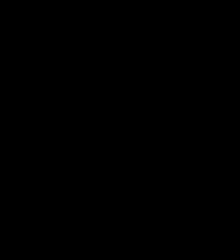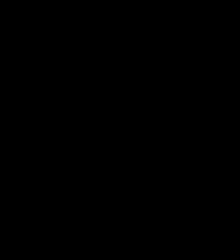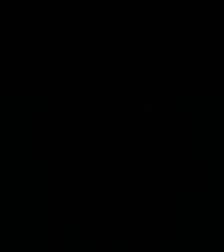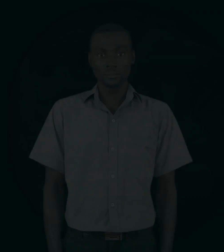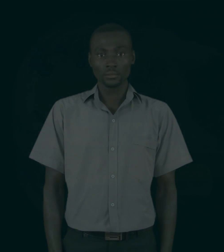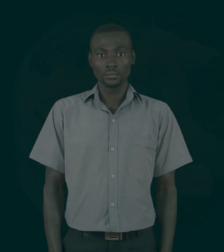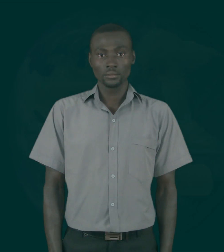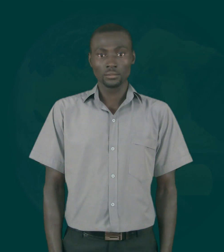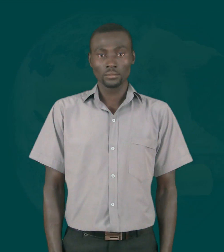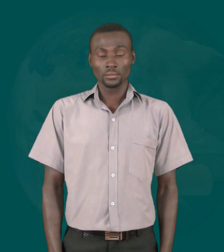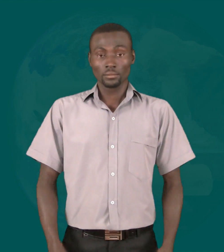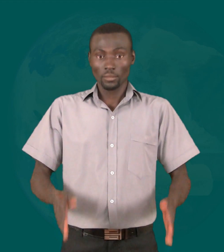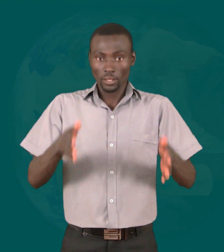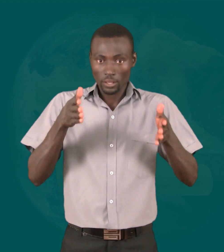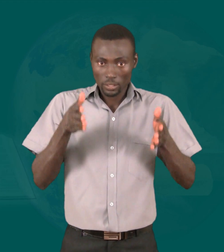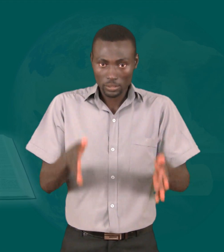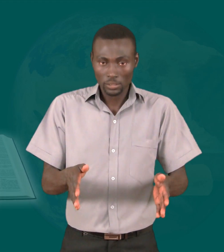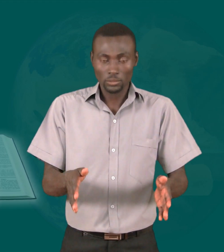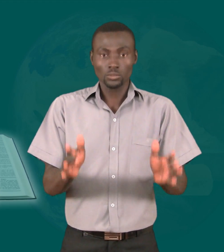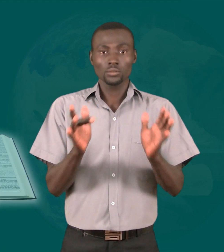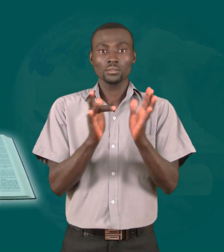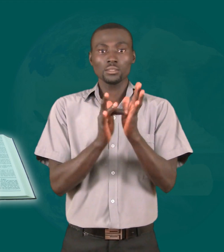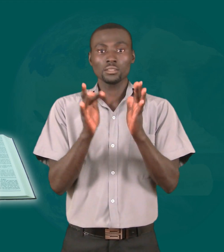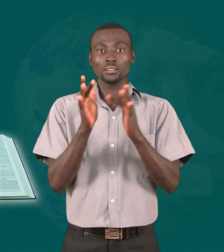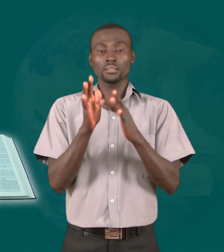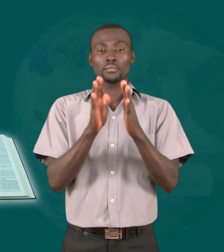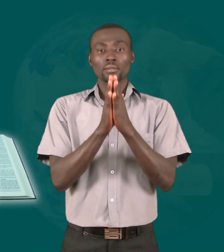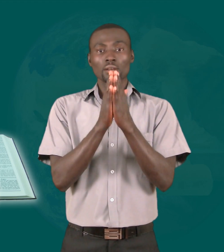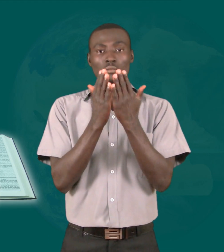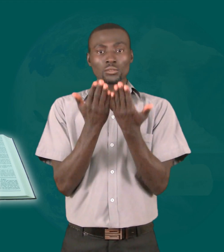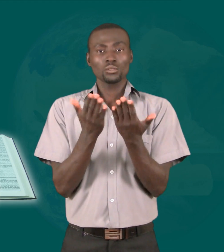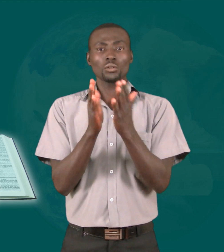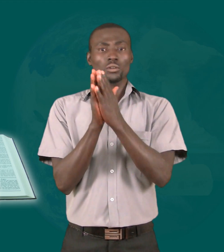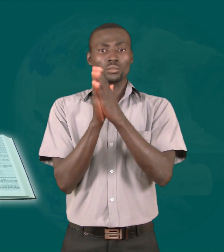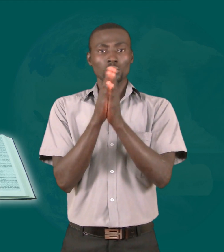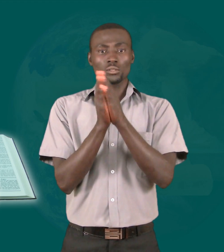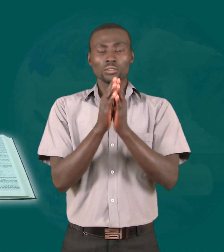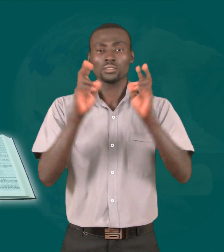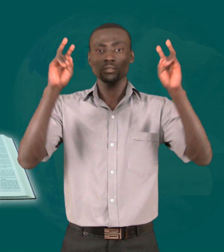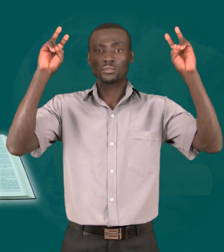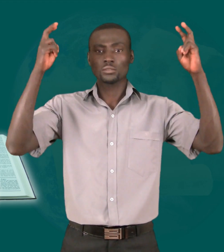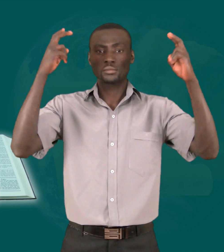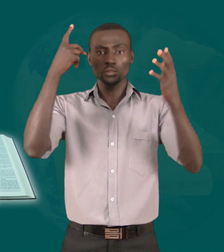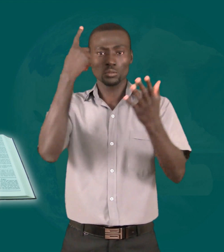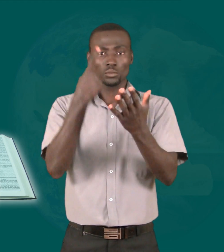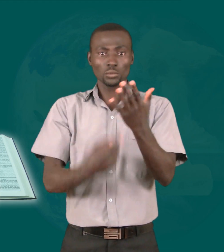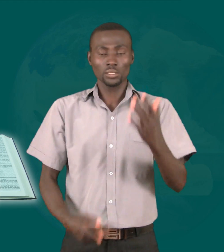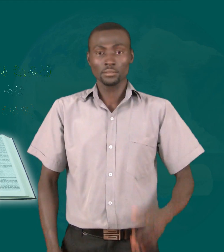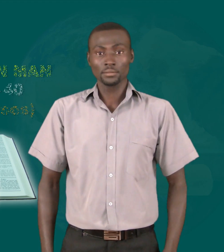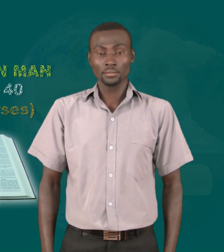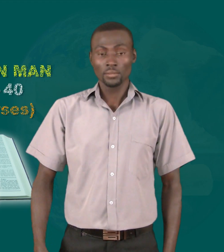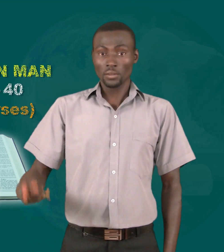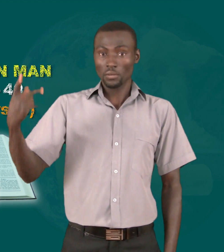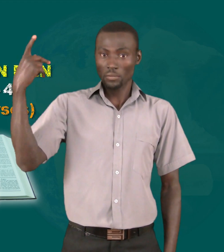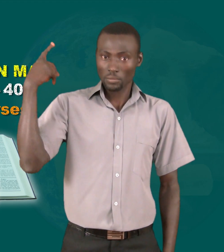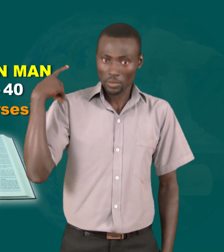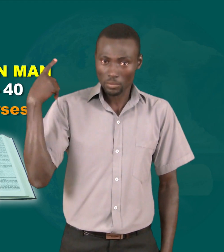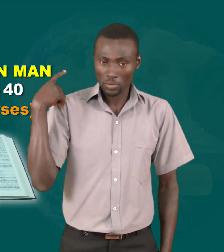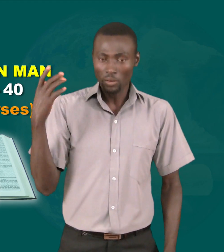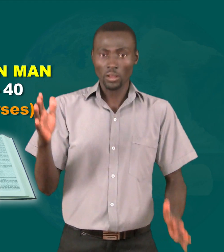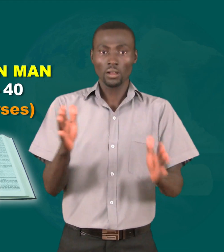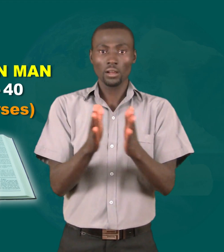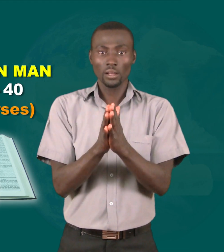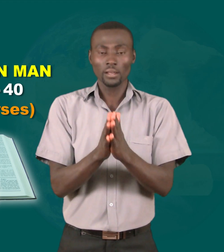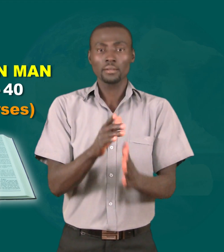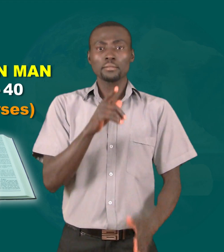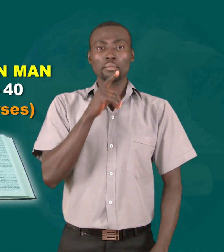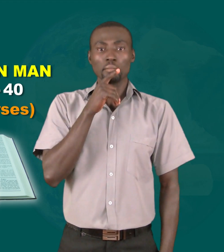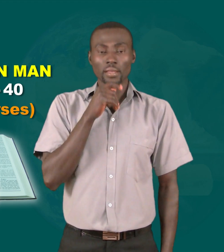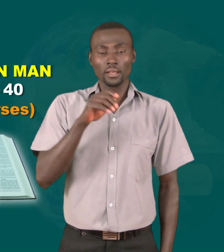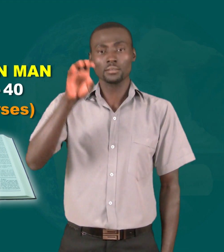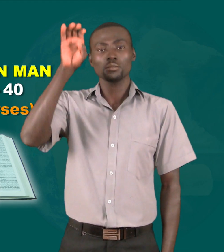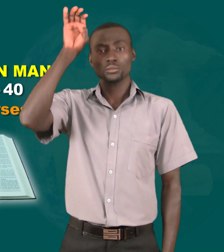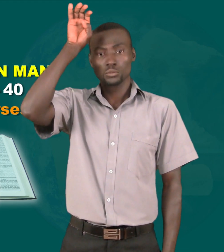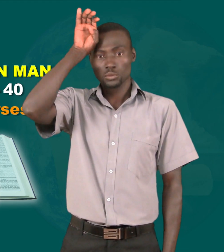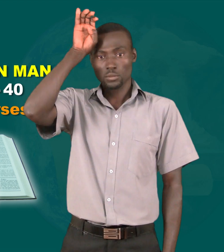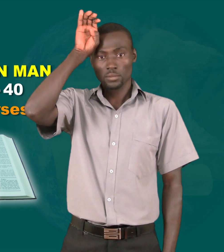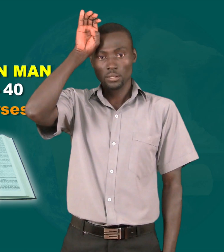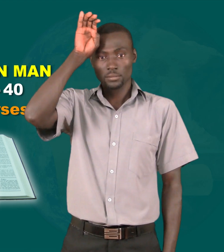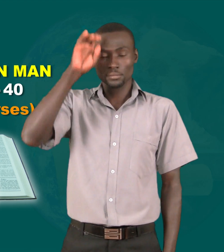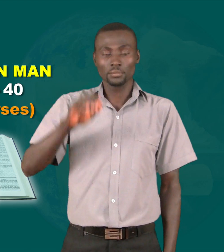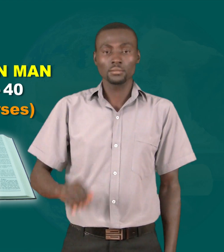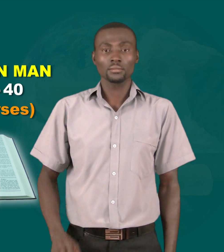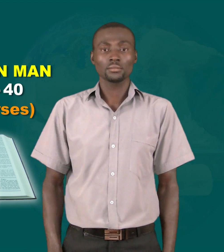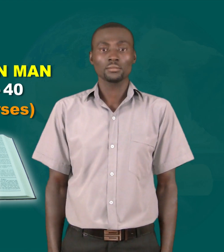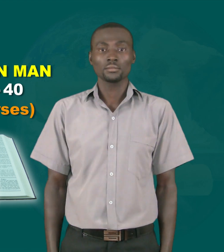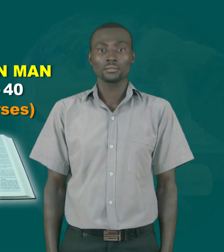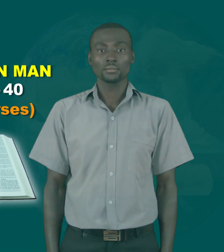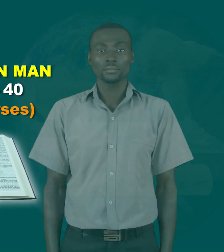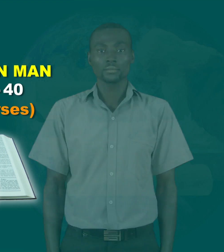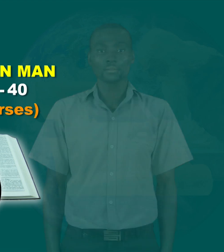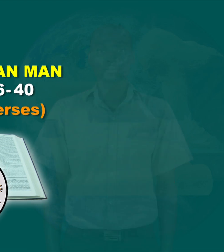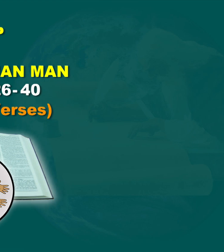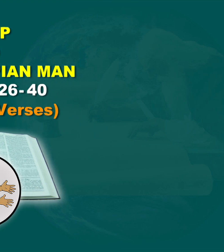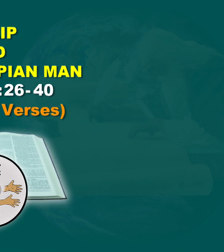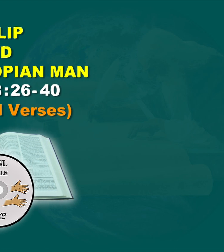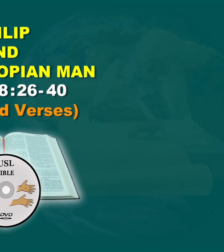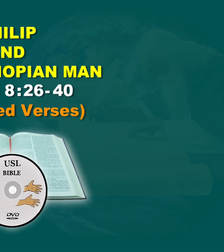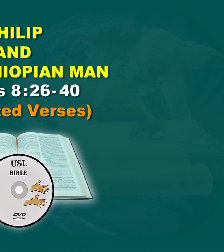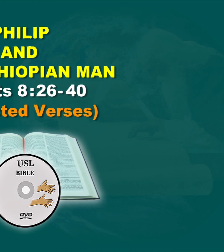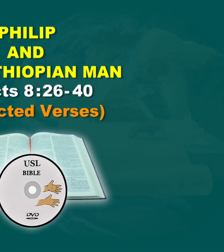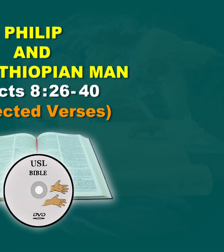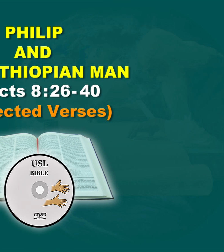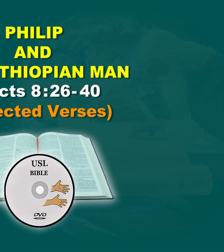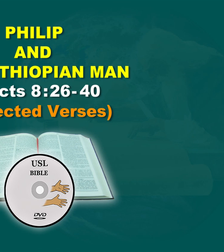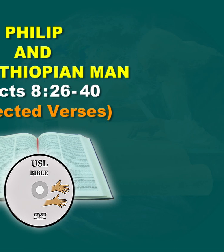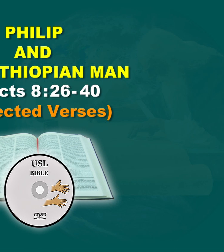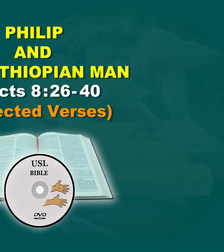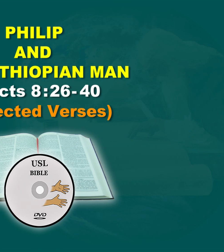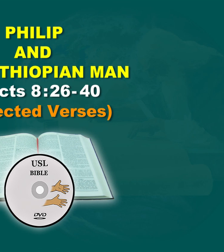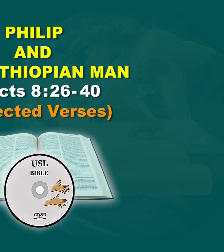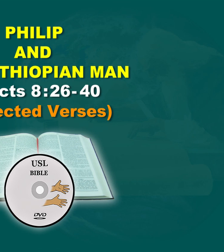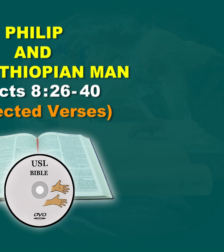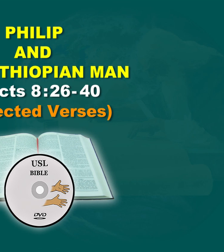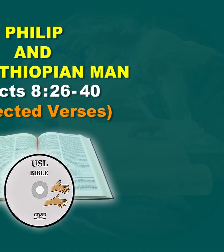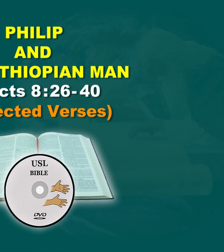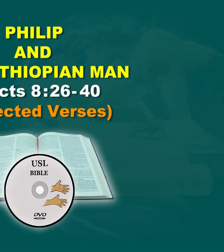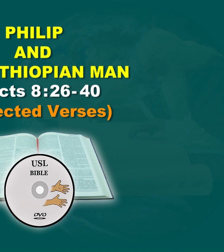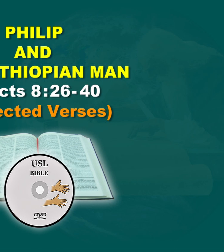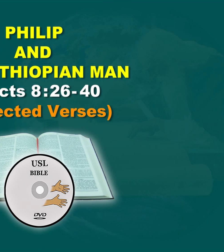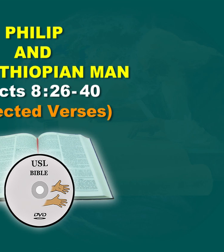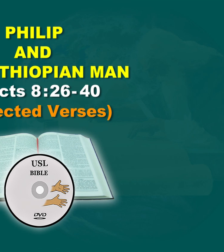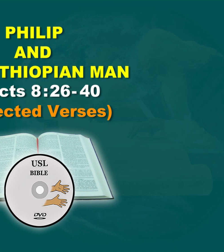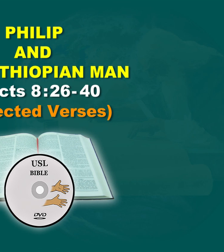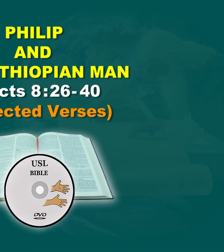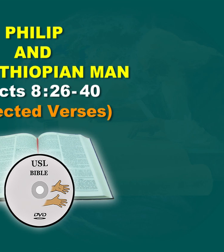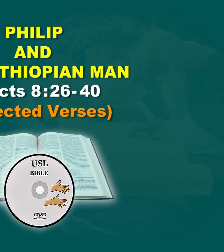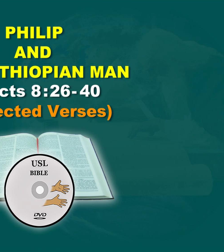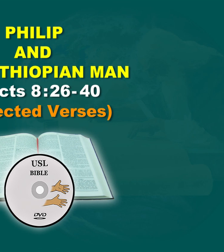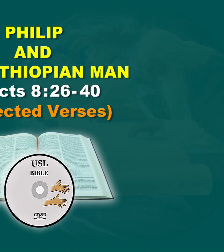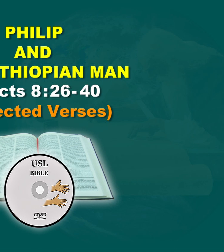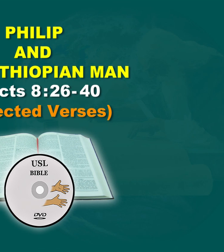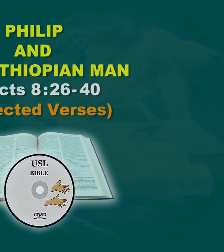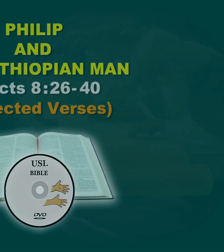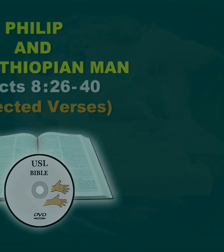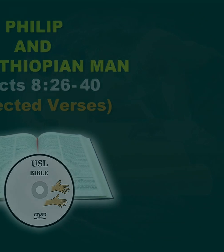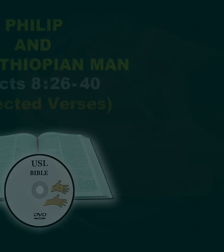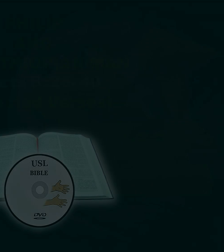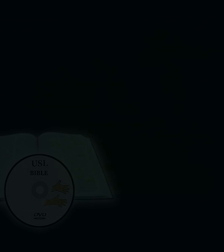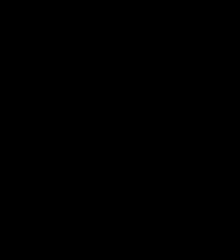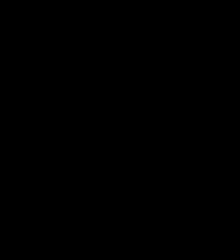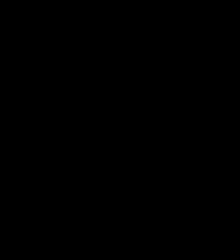Philip and the Ethiopia man